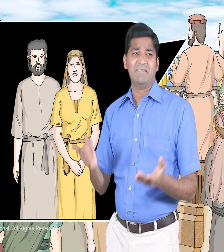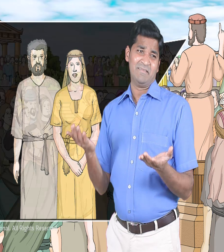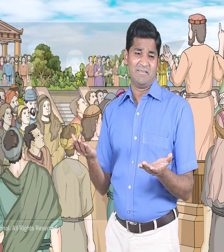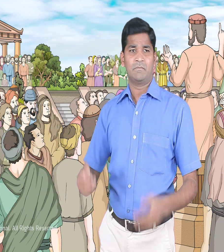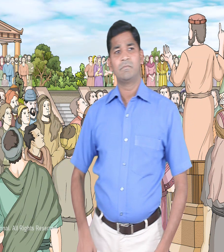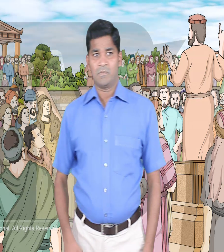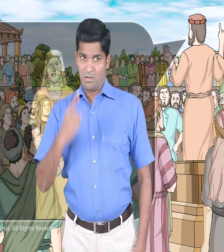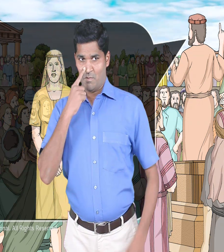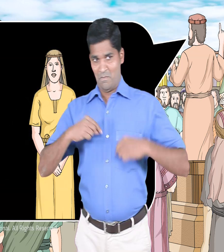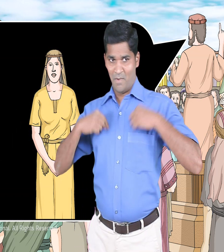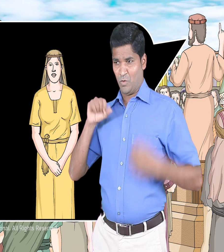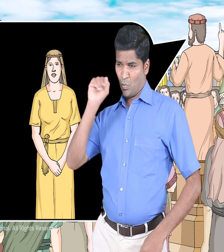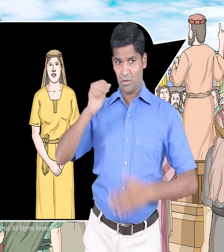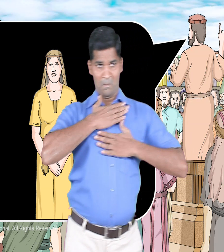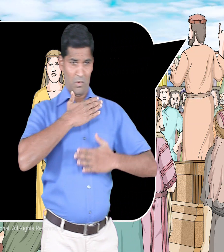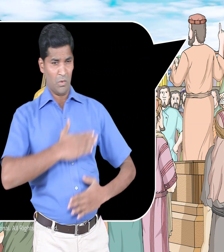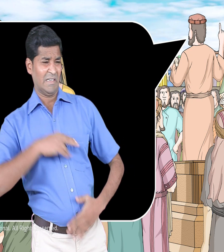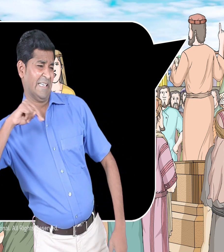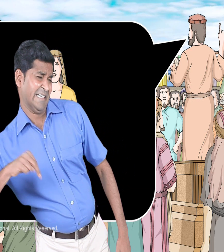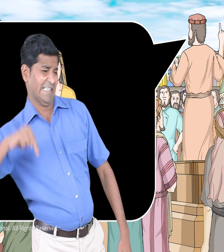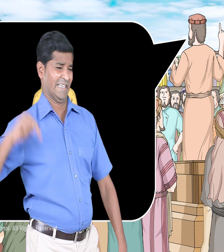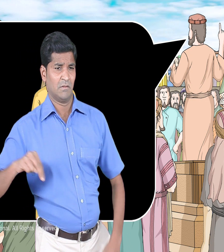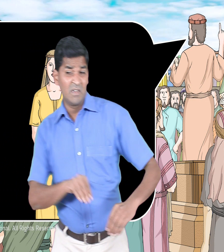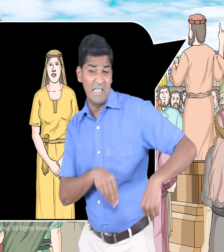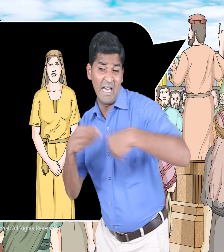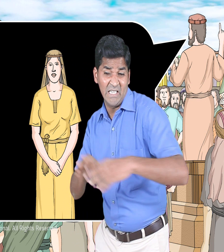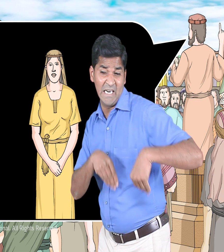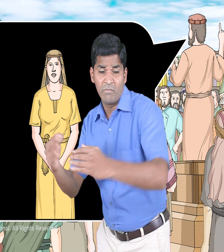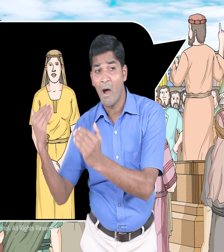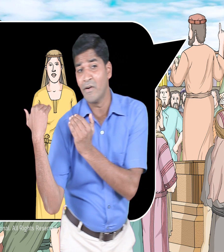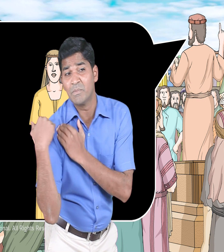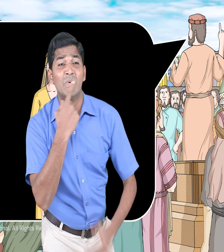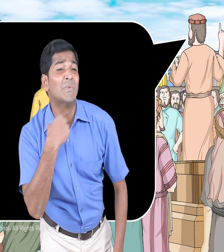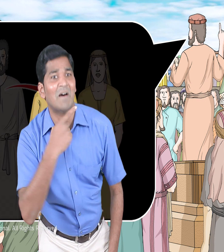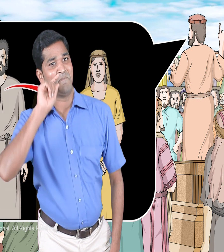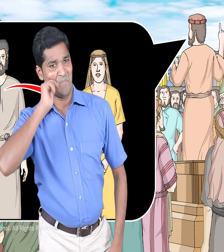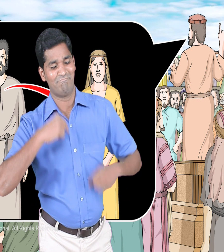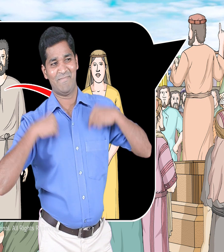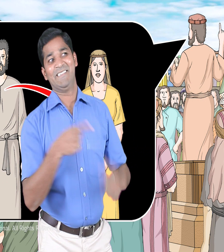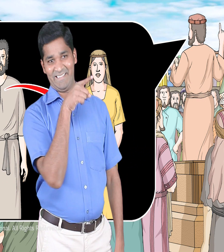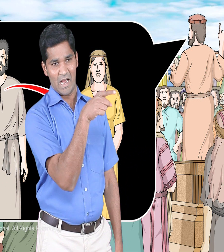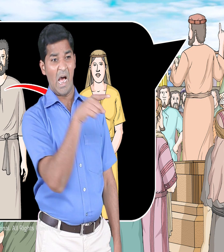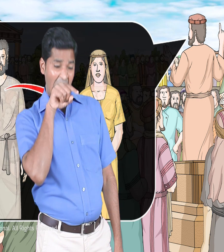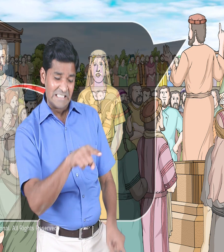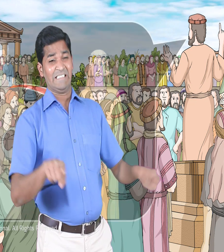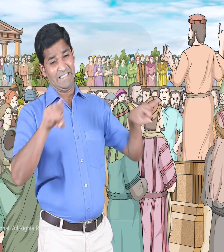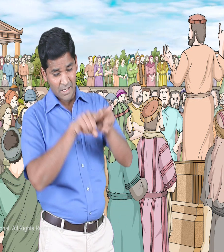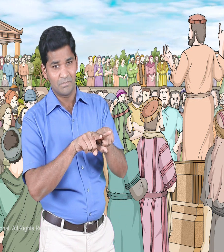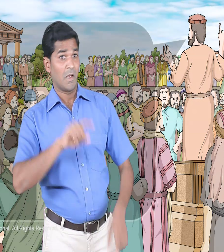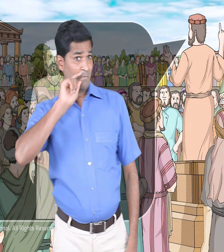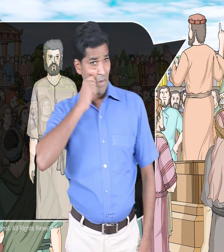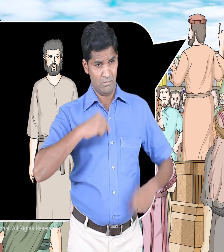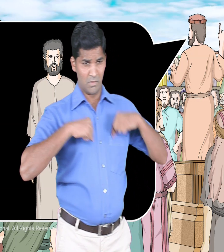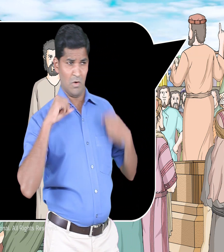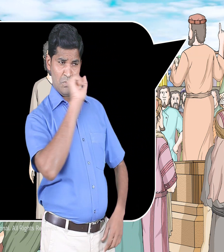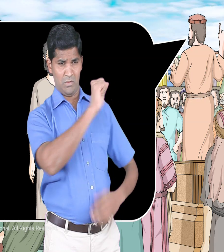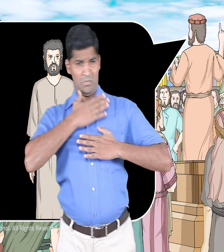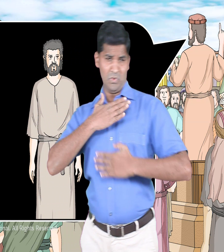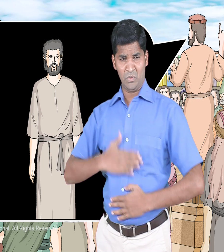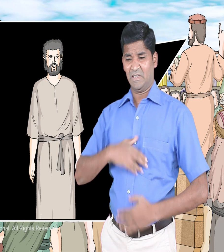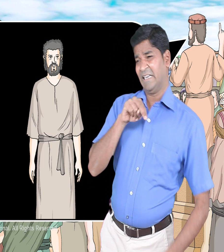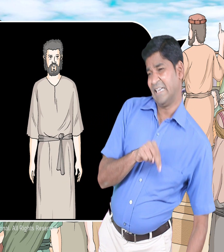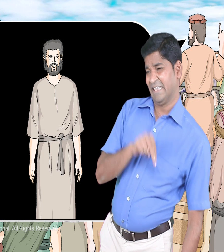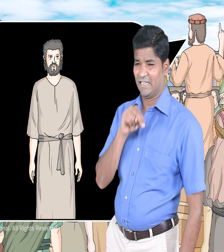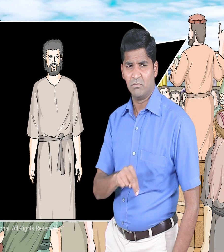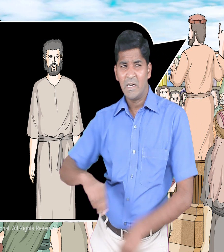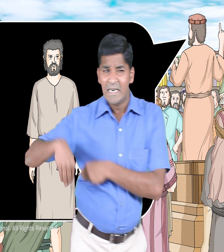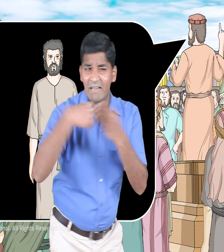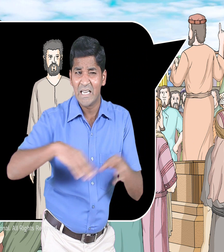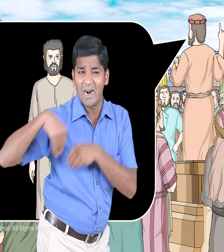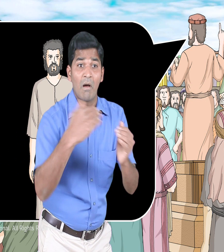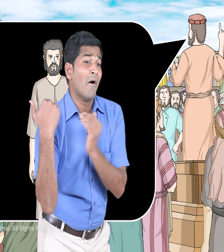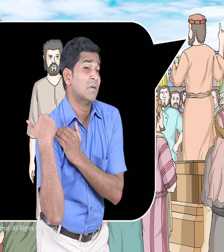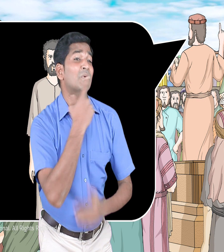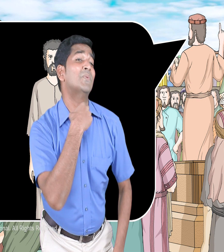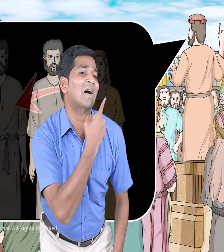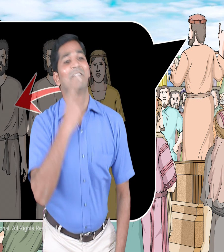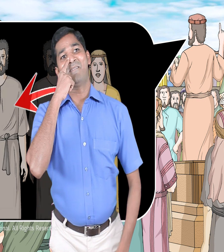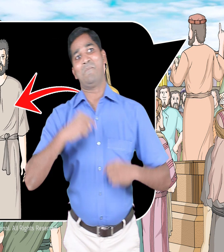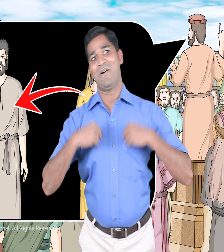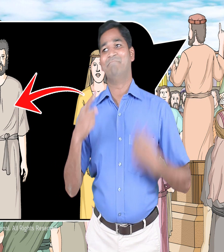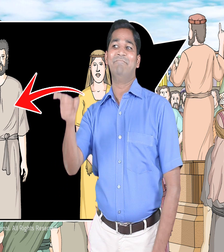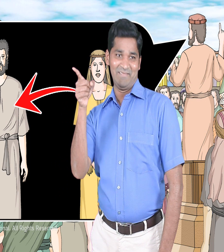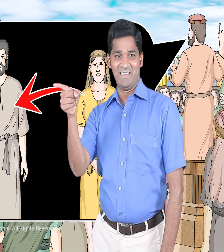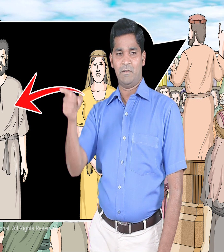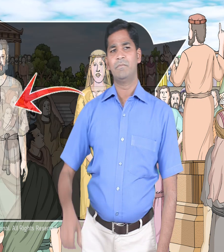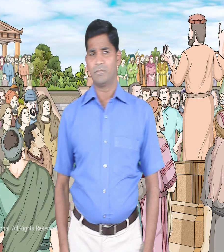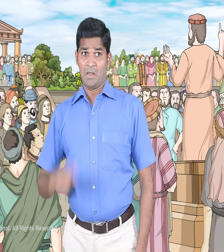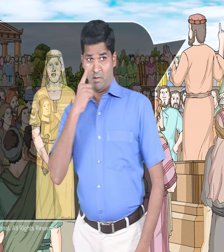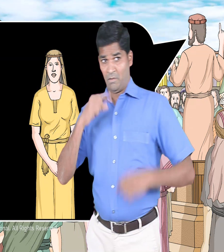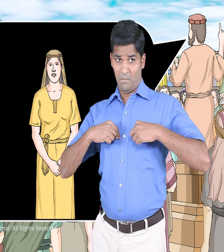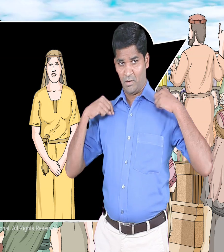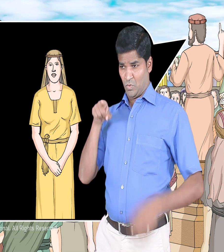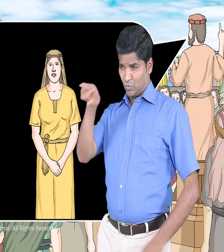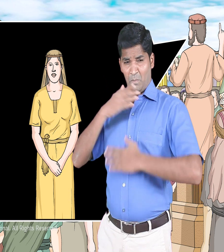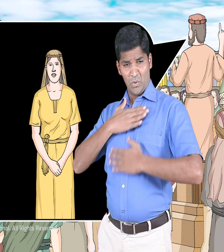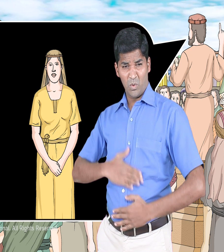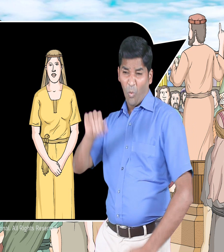The husband should fulfill his marital duty to his wife, and likewise the wife to her husband.